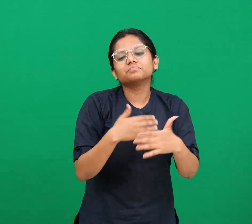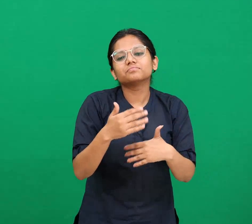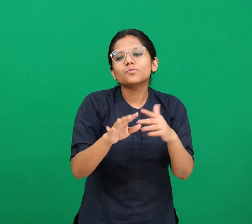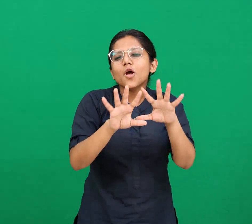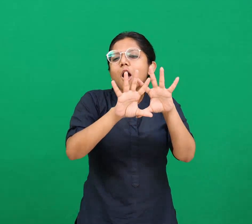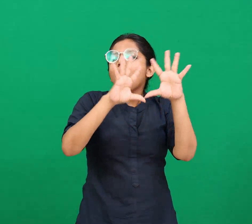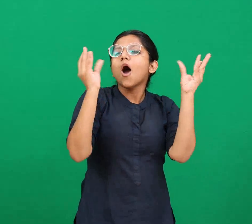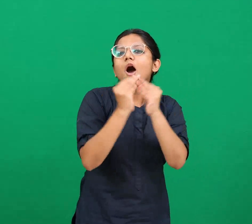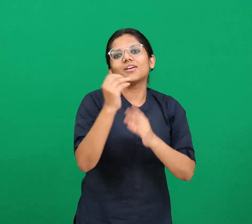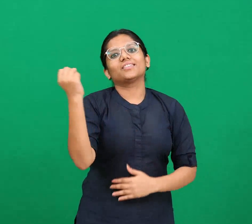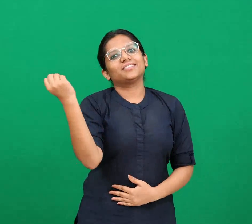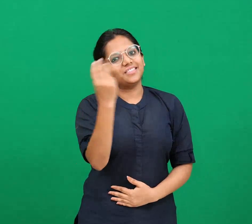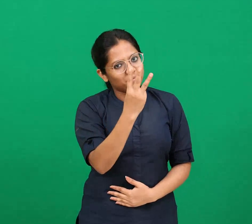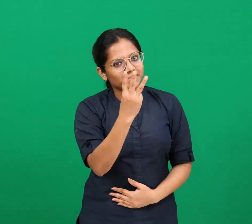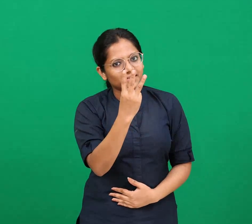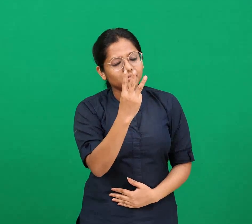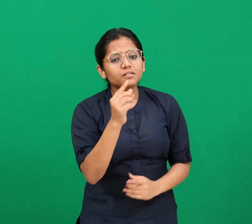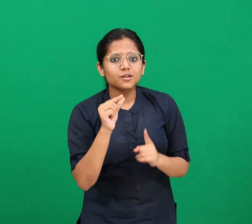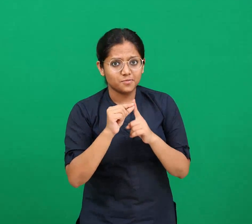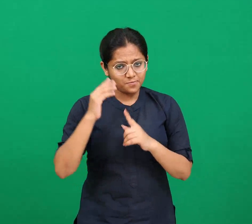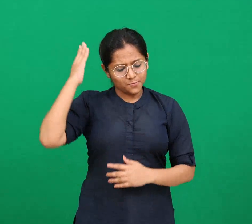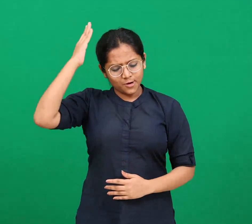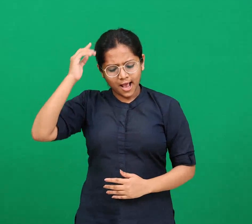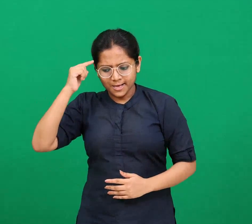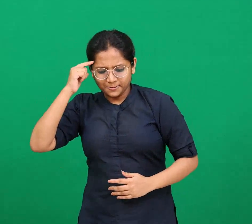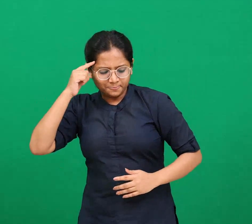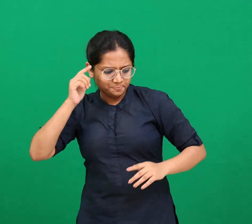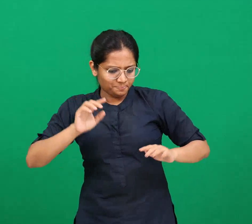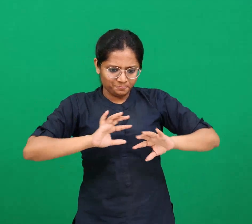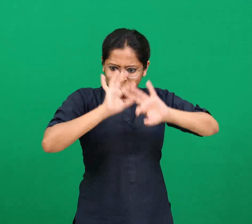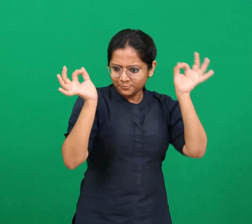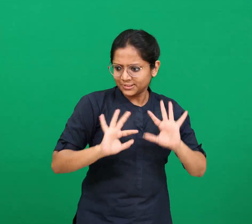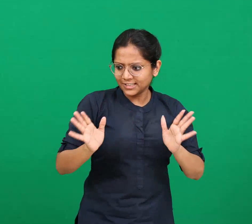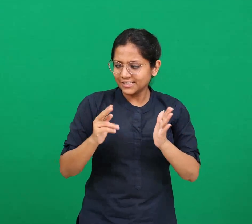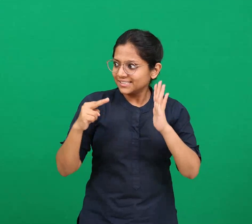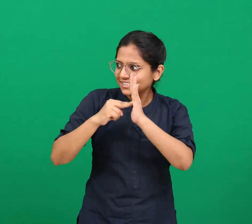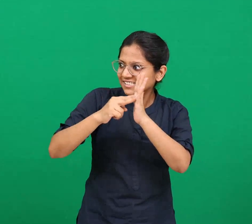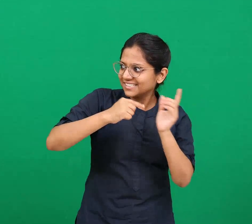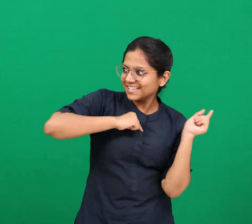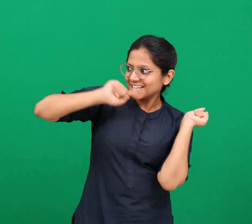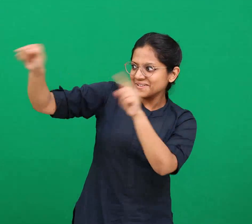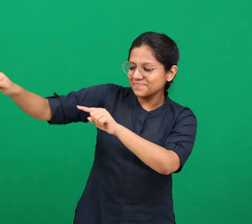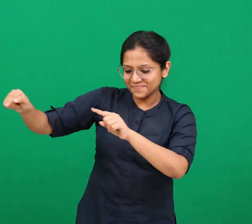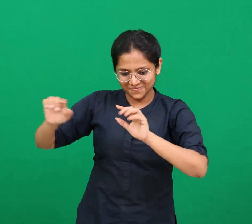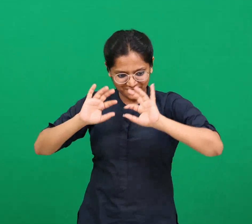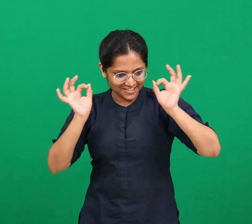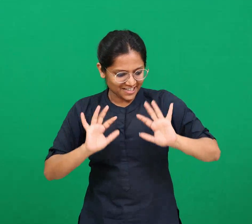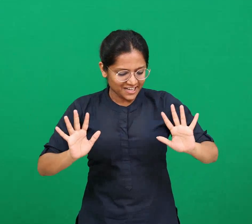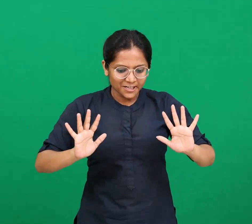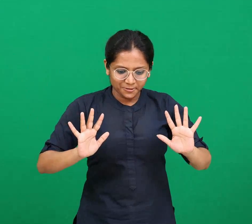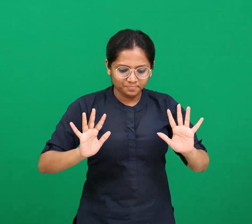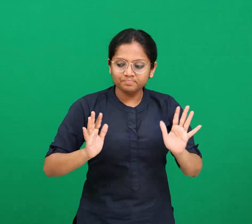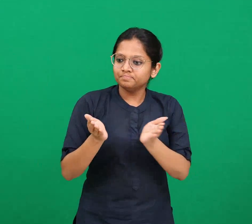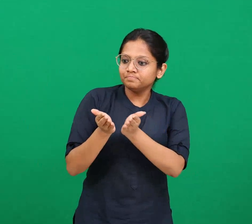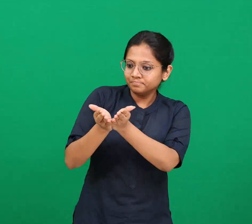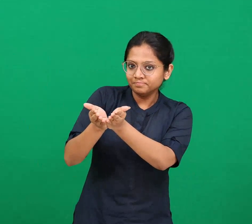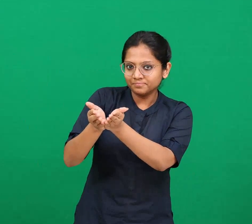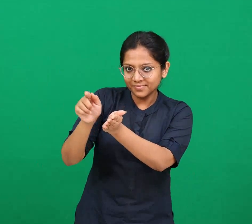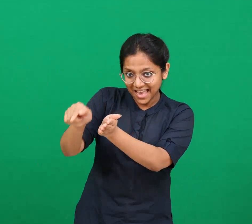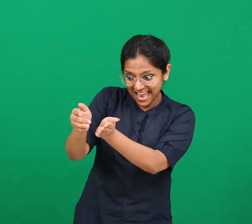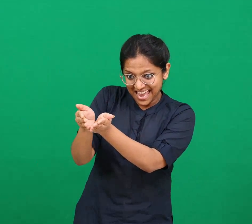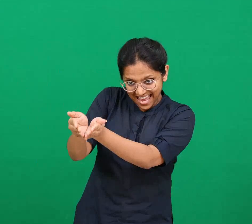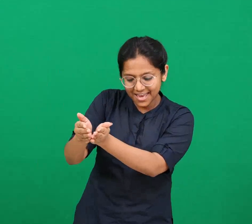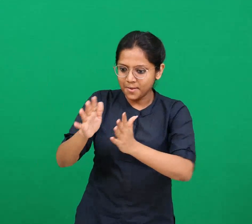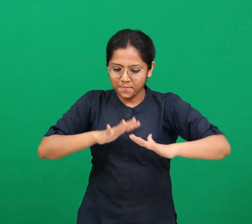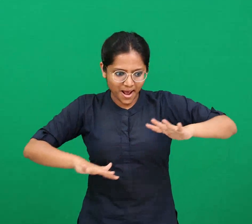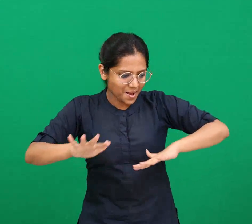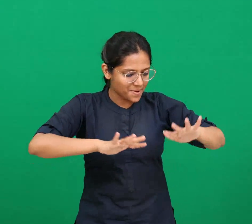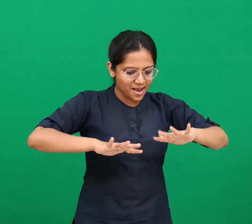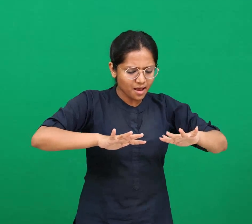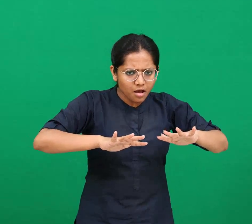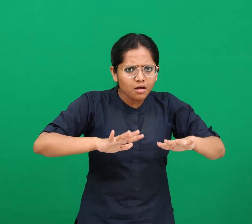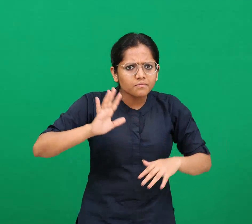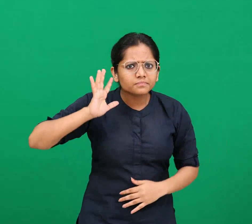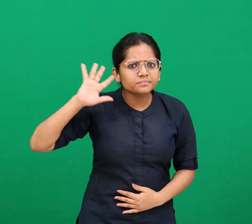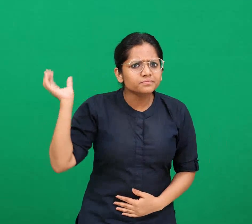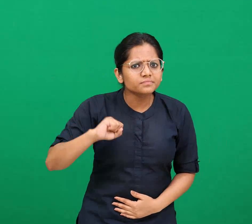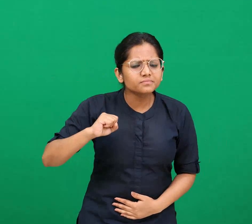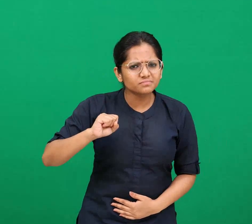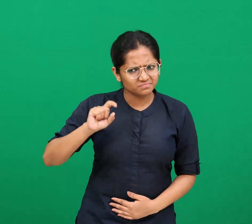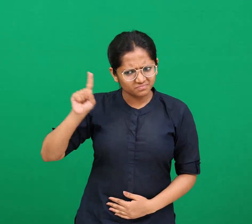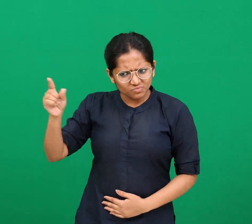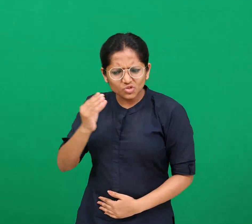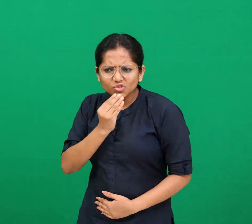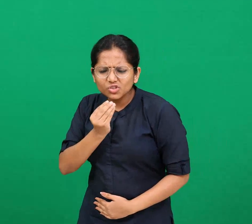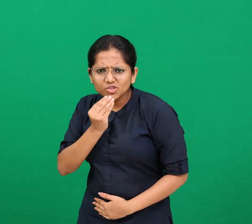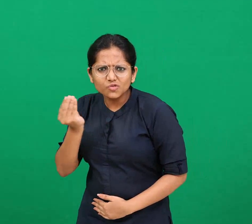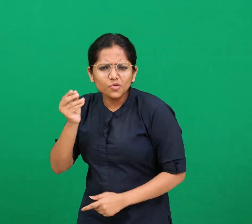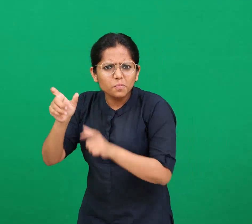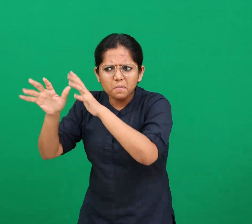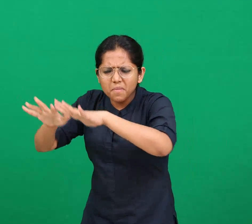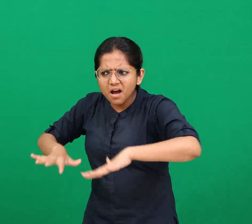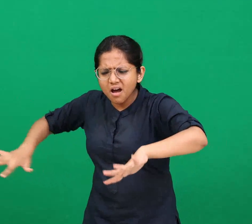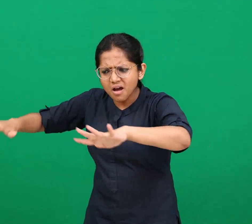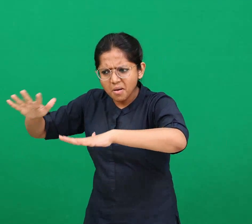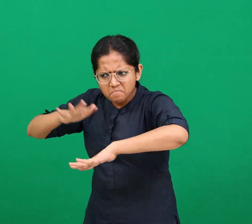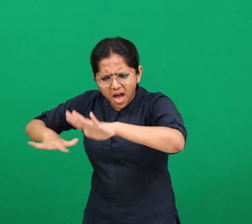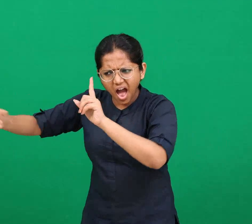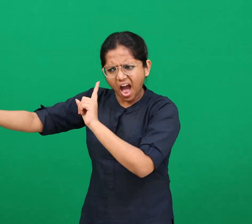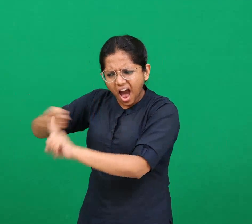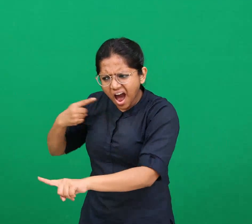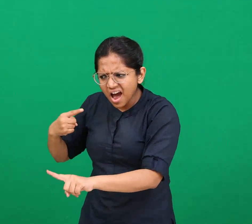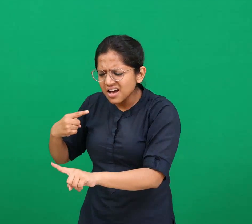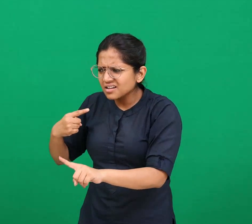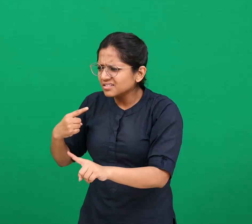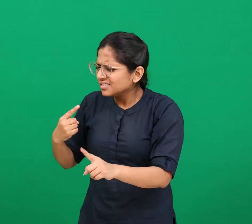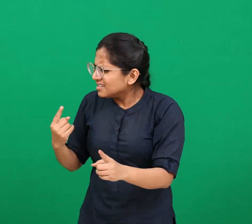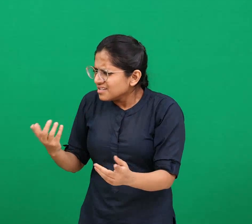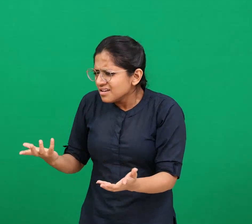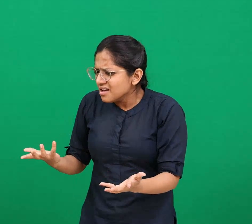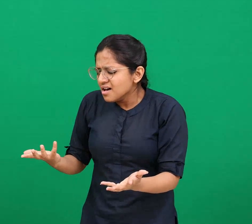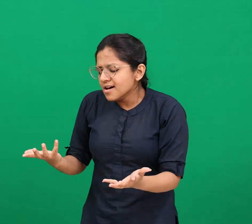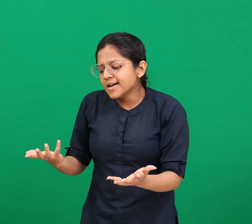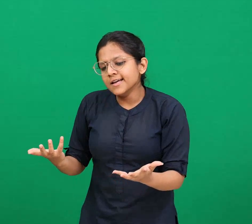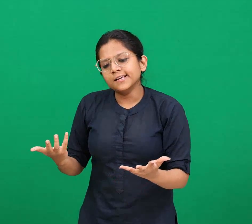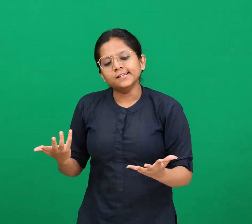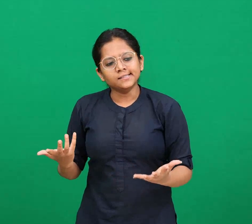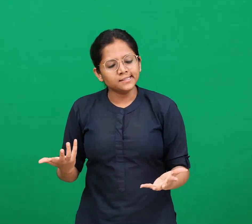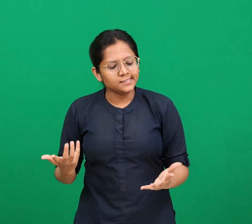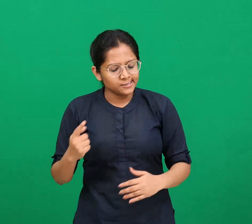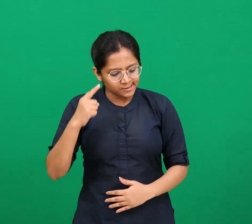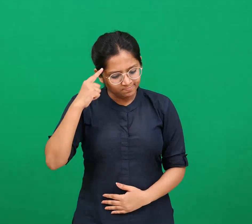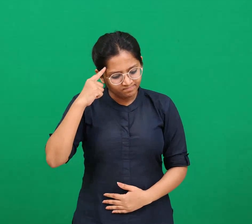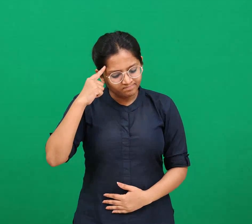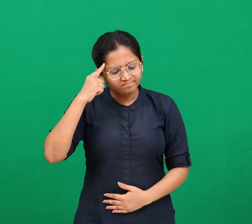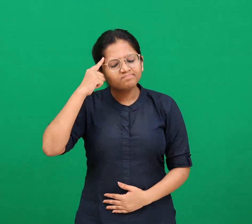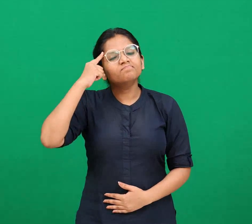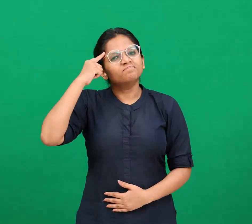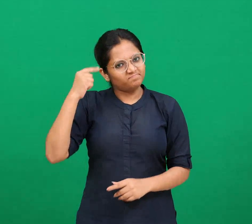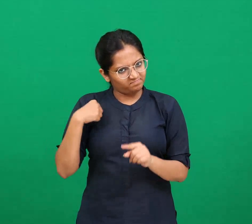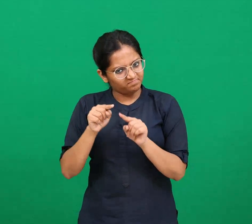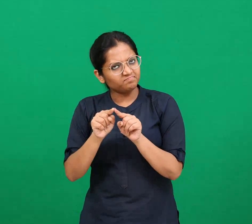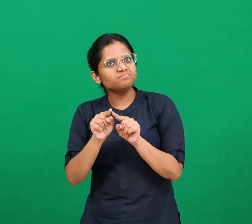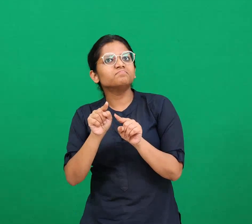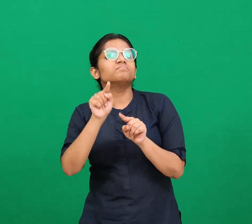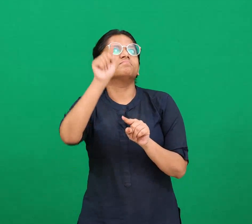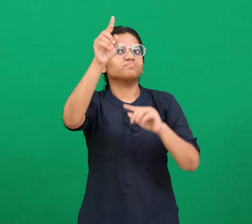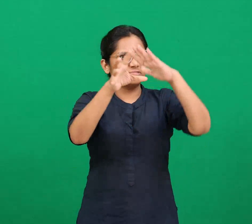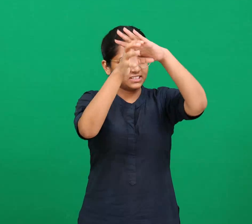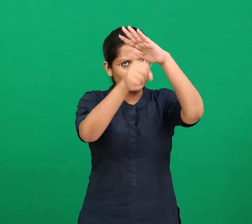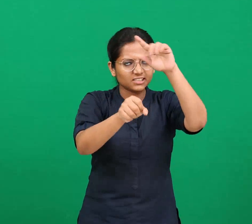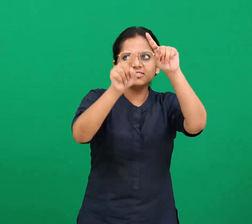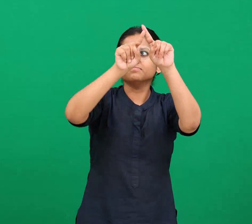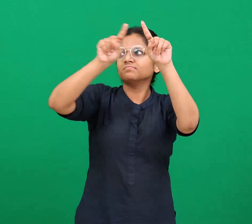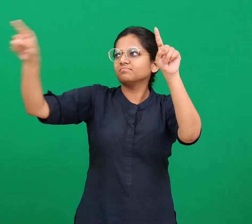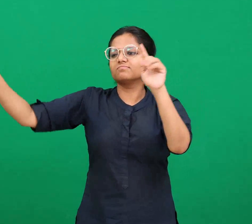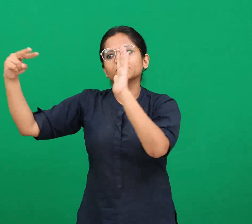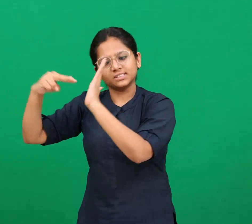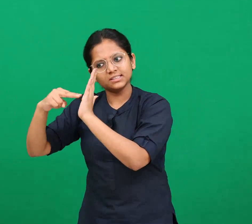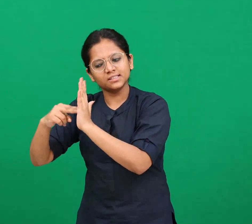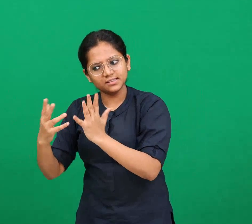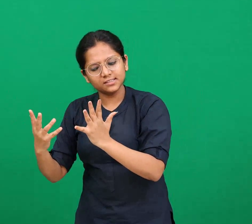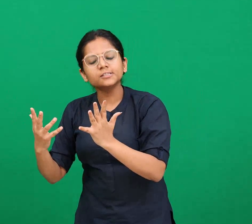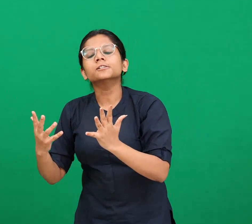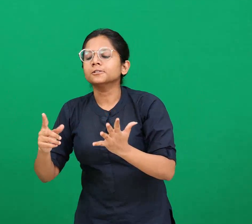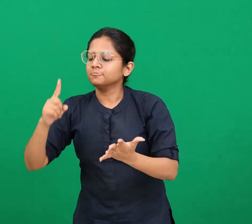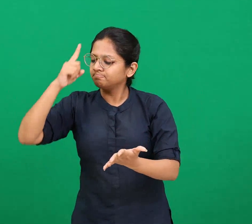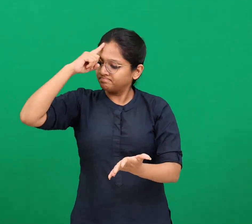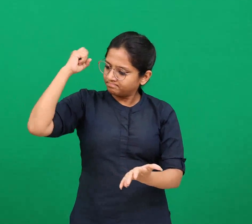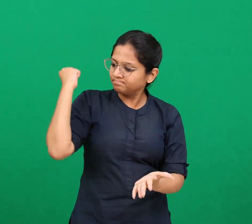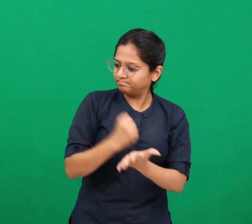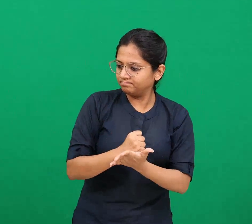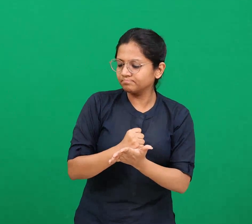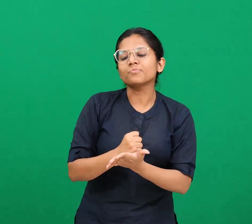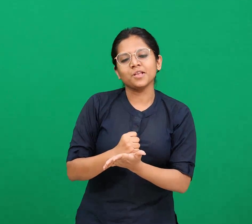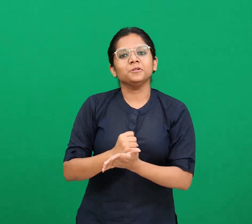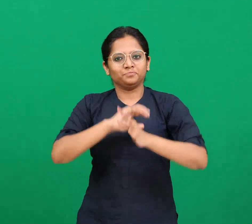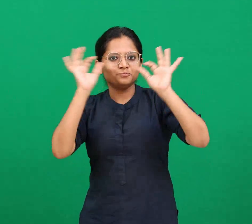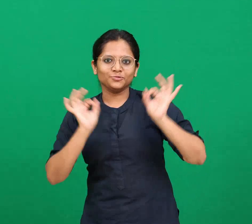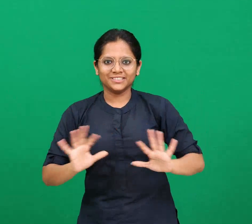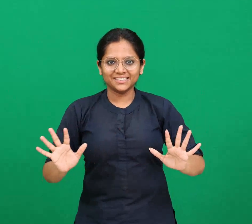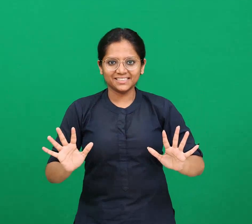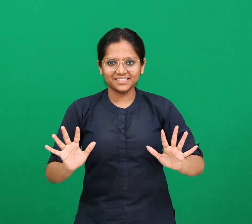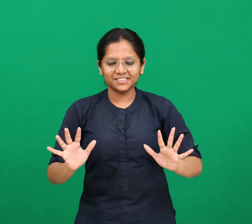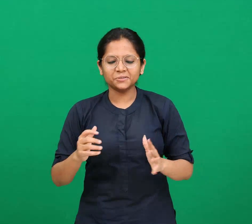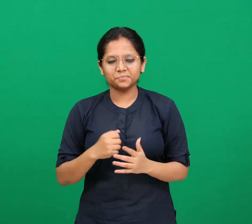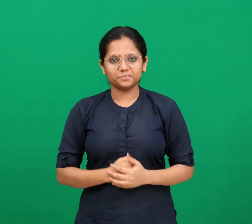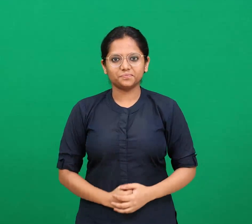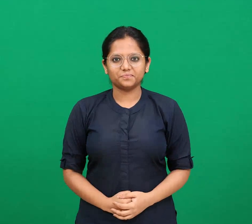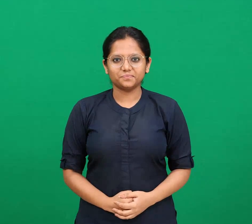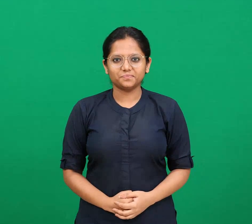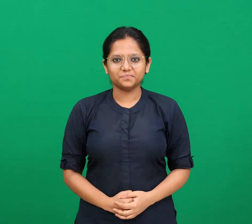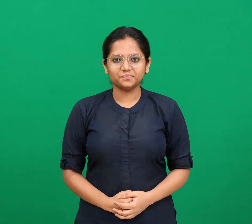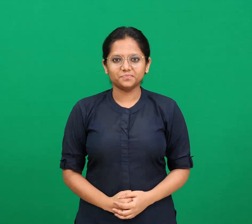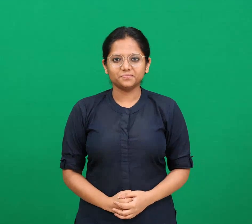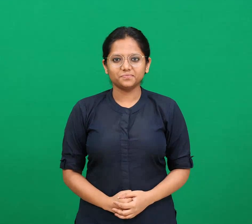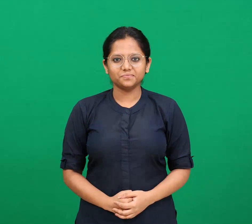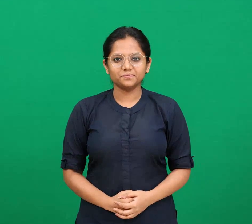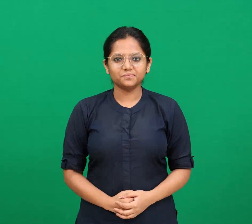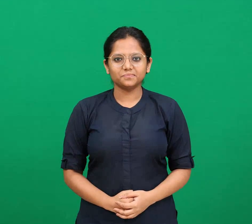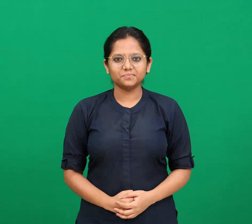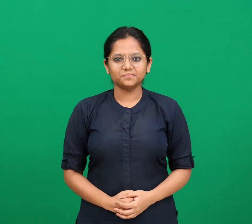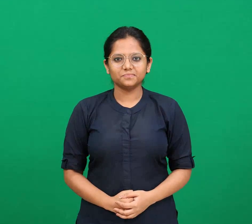And when the Jews formed a plot against him as he was about to sail for Syria, he decided to go back through Macedonia.